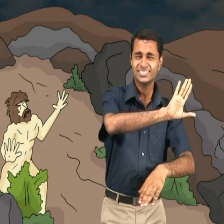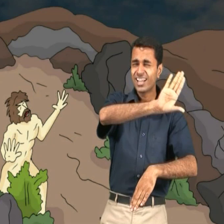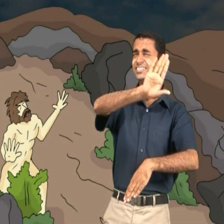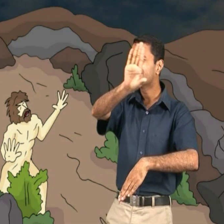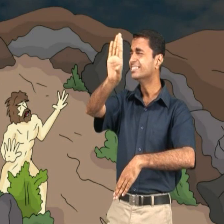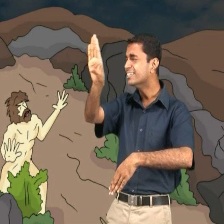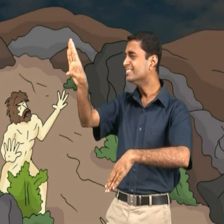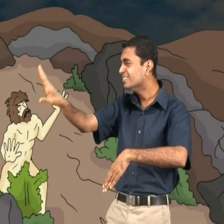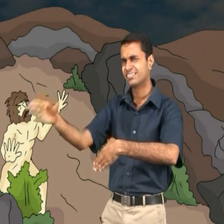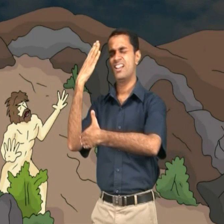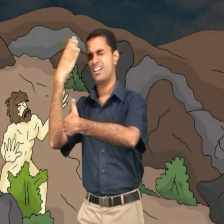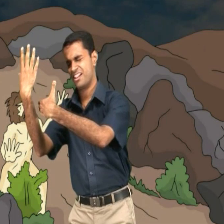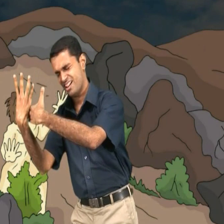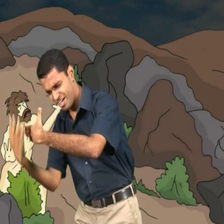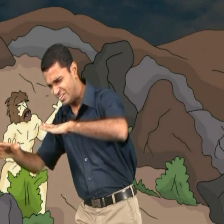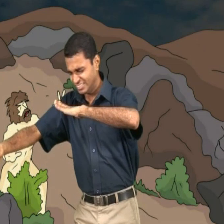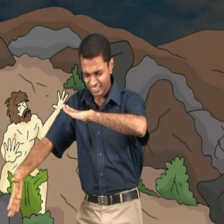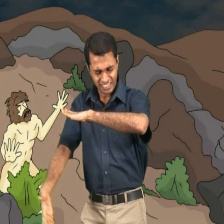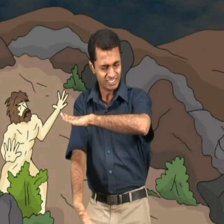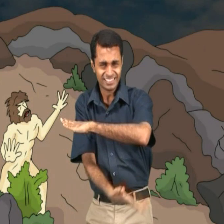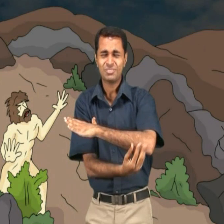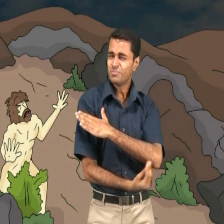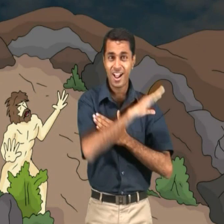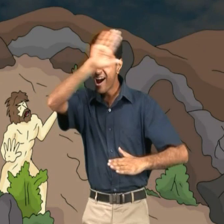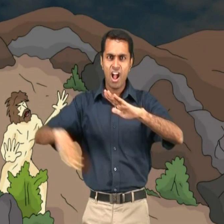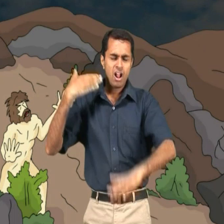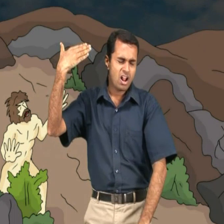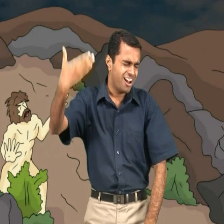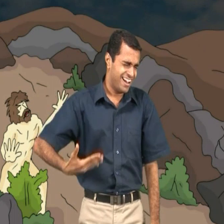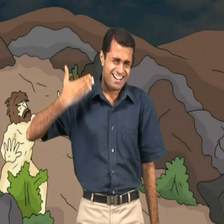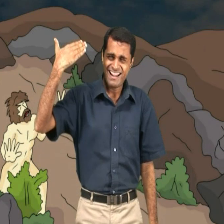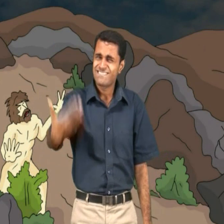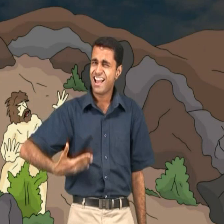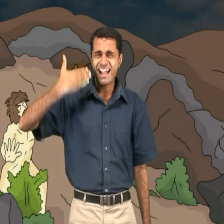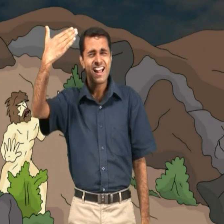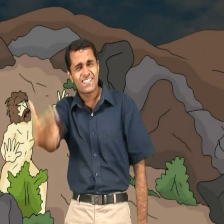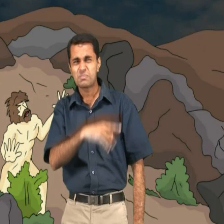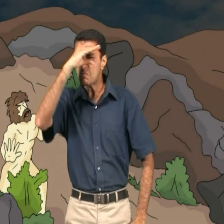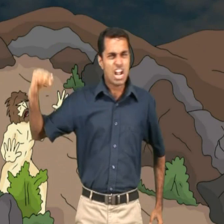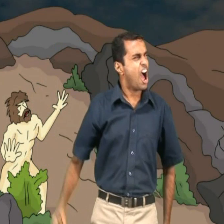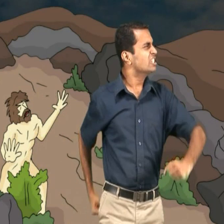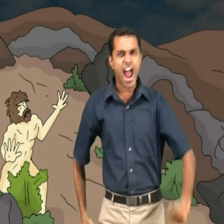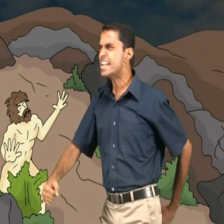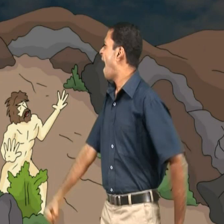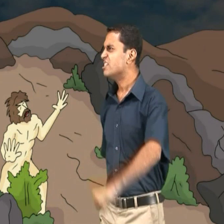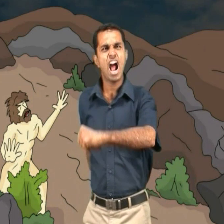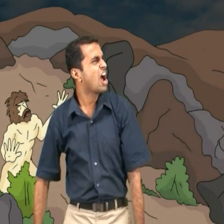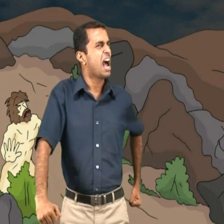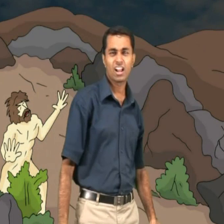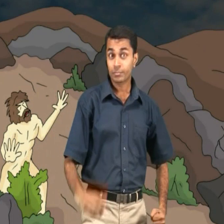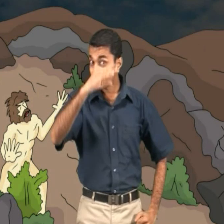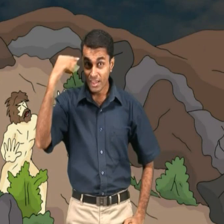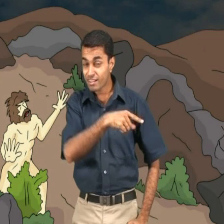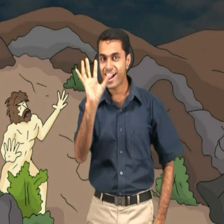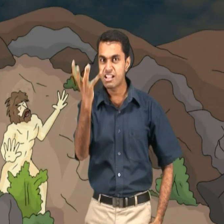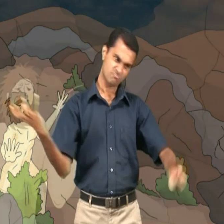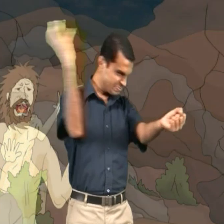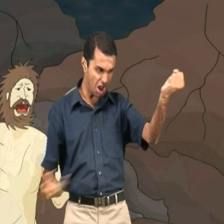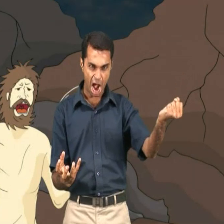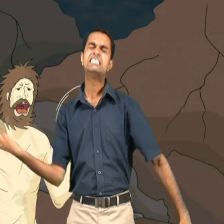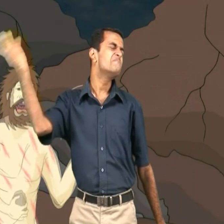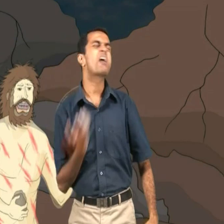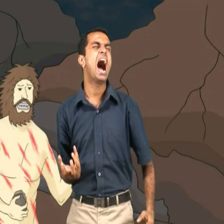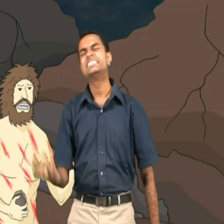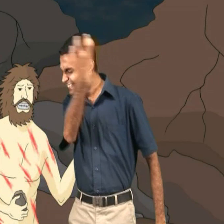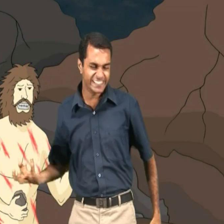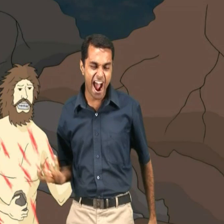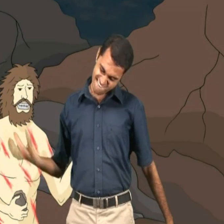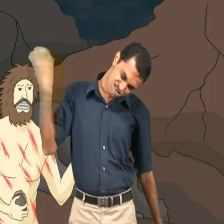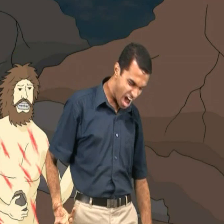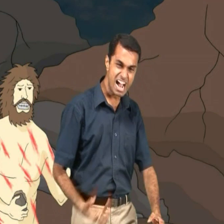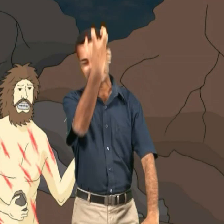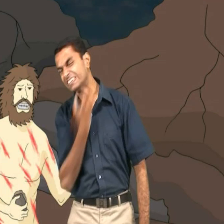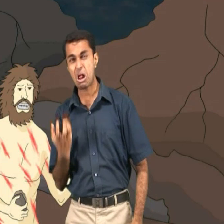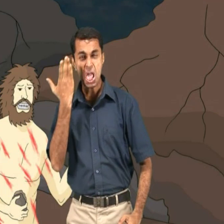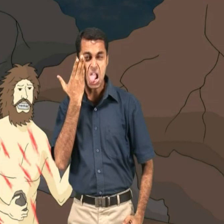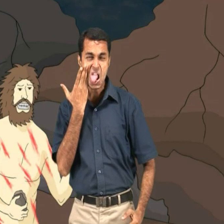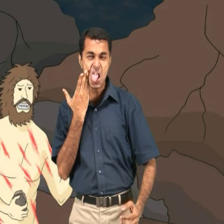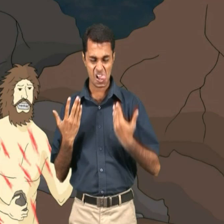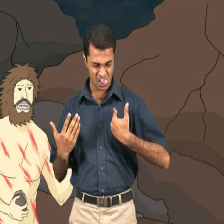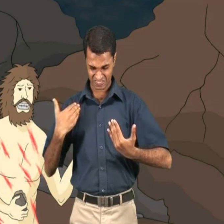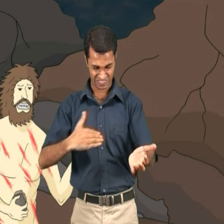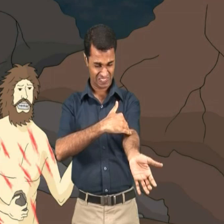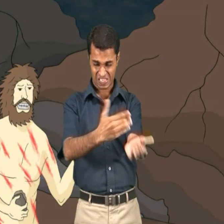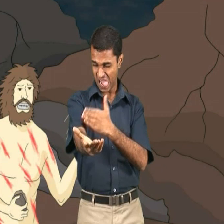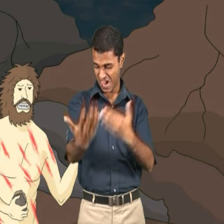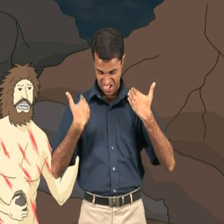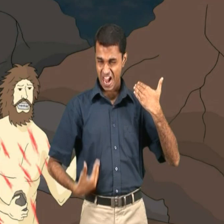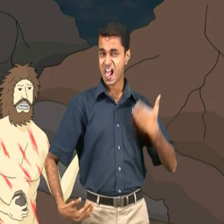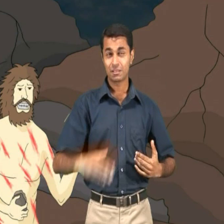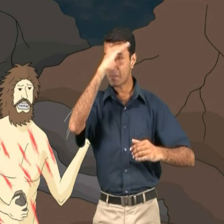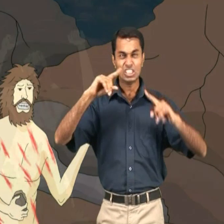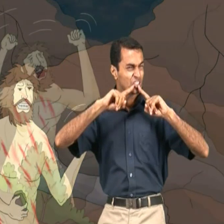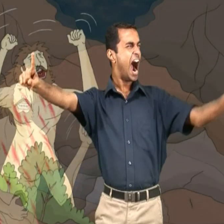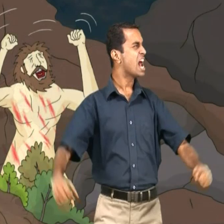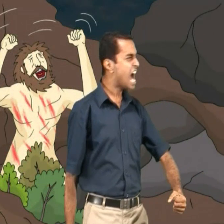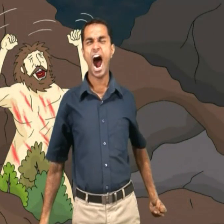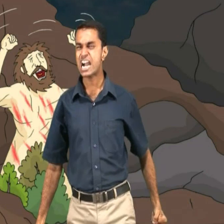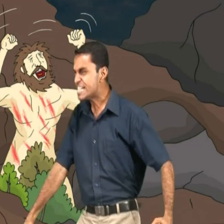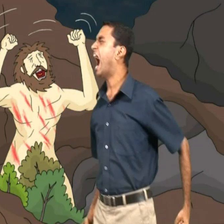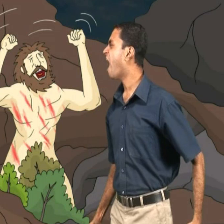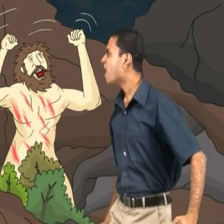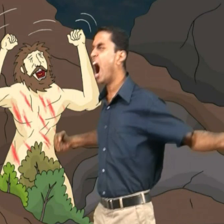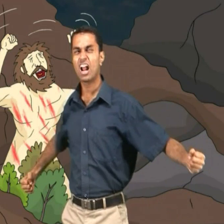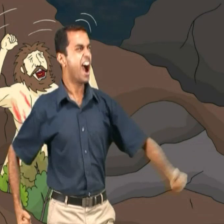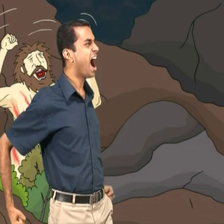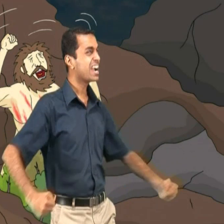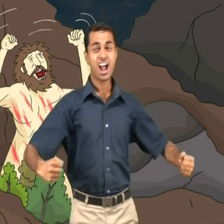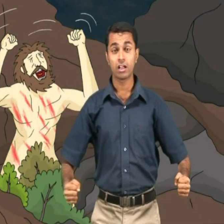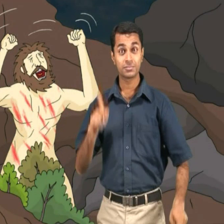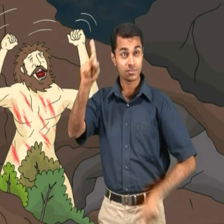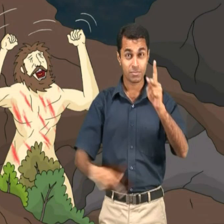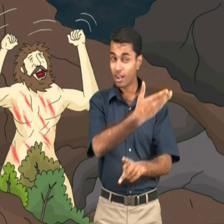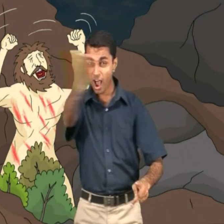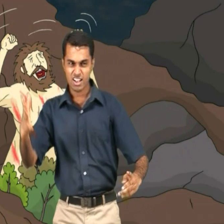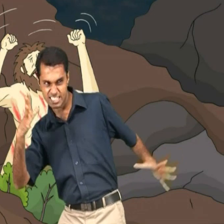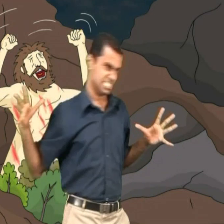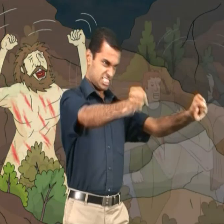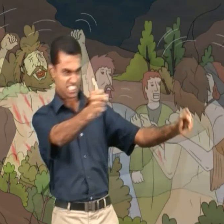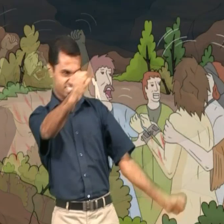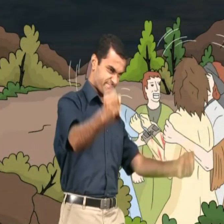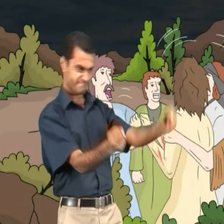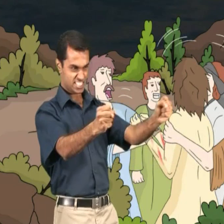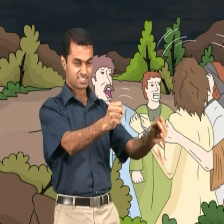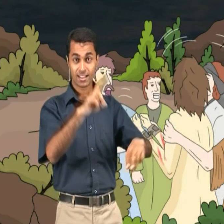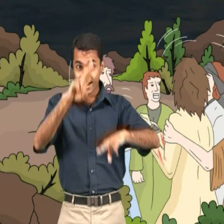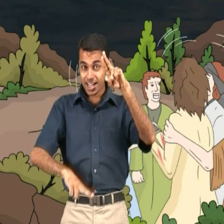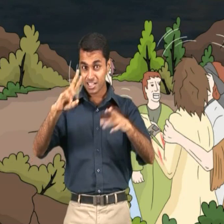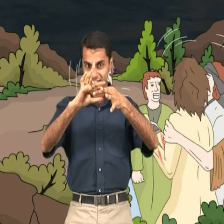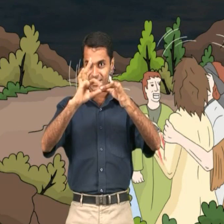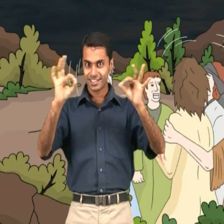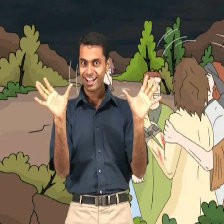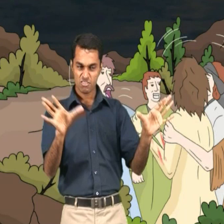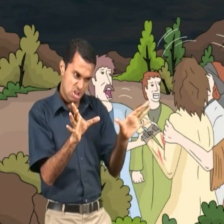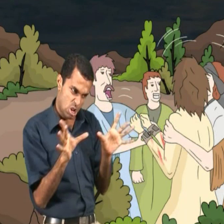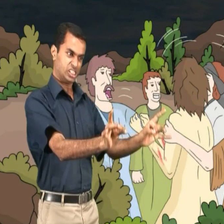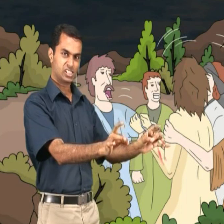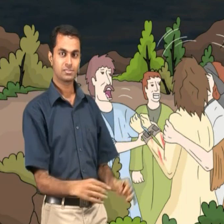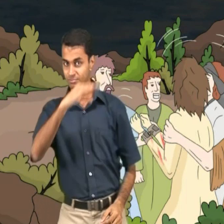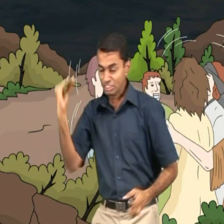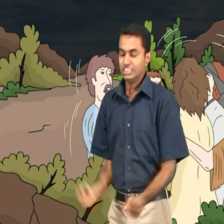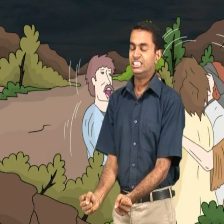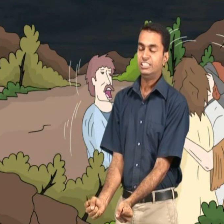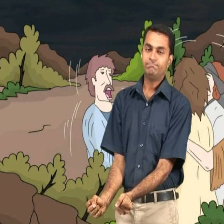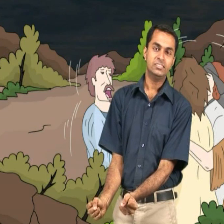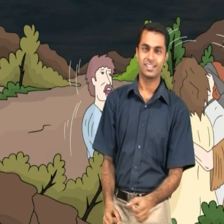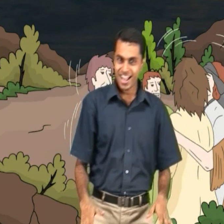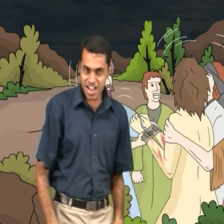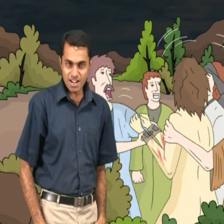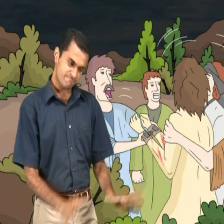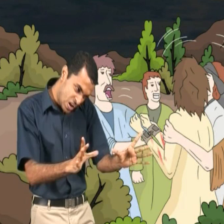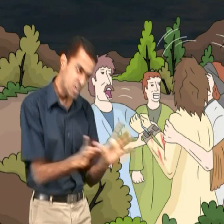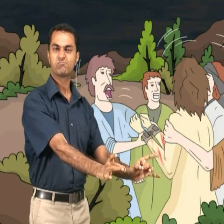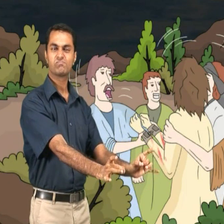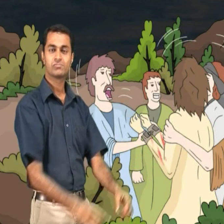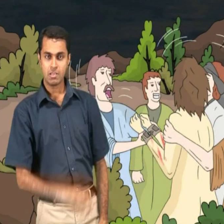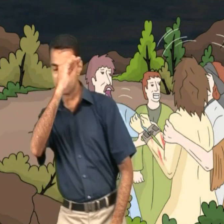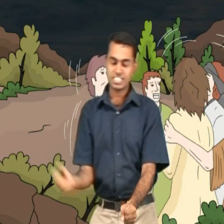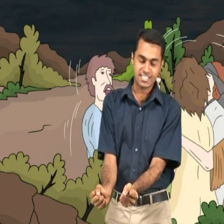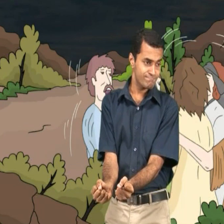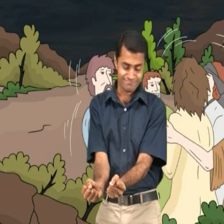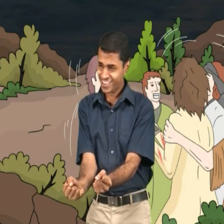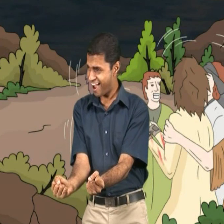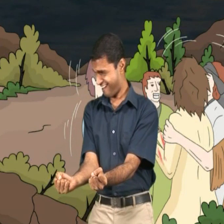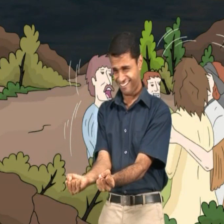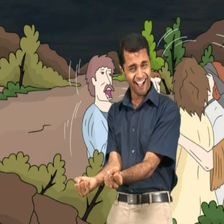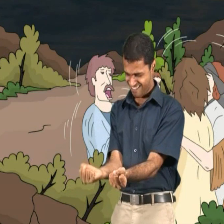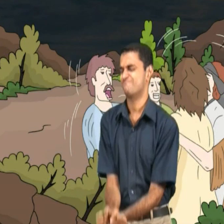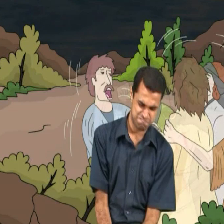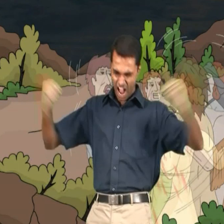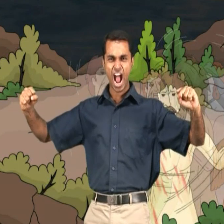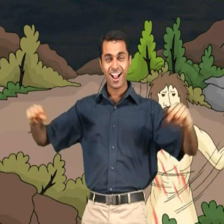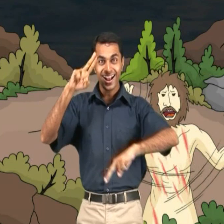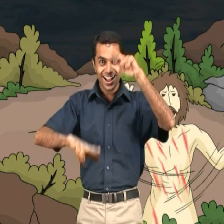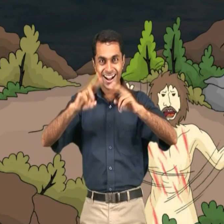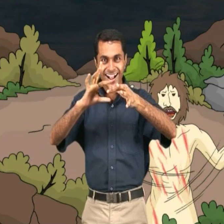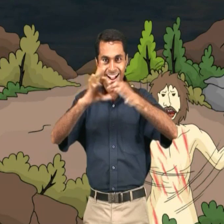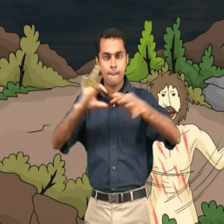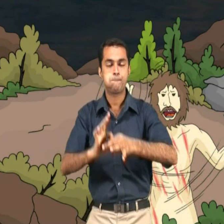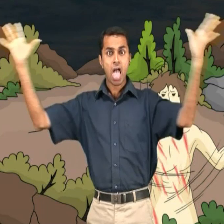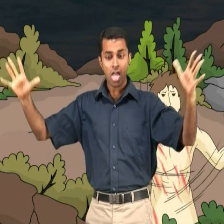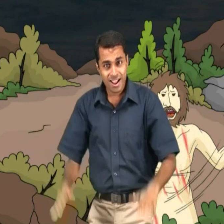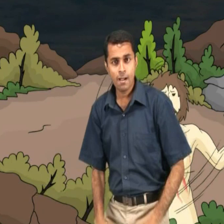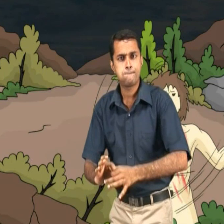Though he was often bound with chains and shackles, he had broken the chains and shattered the shackles.